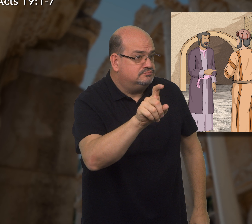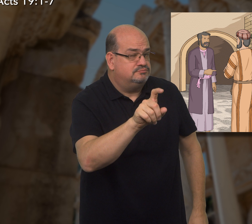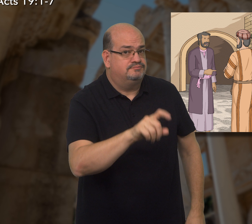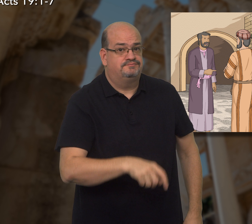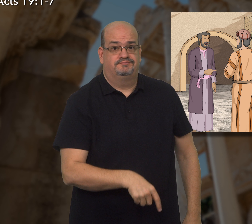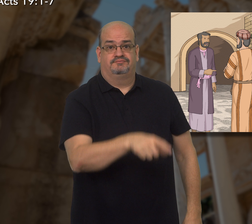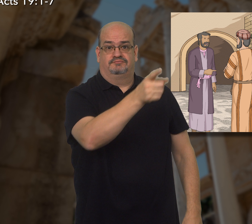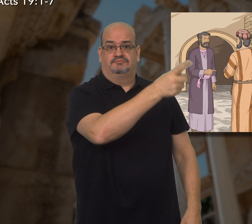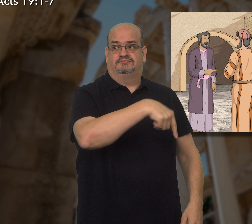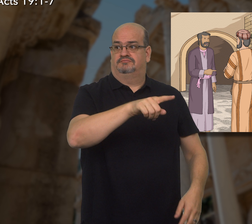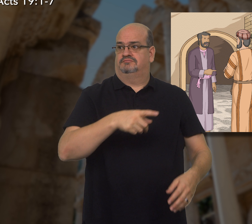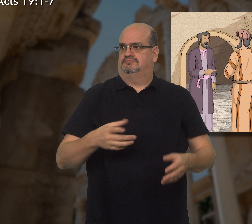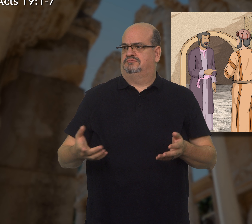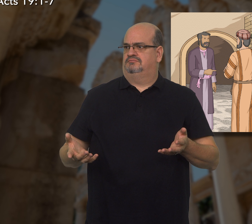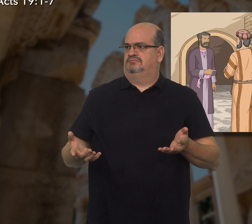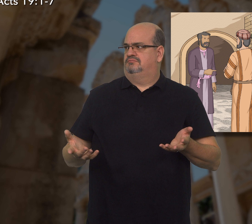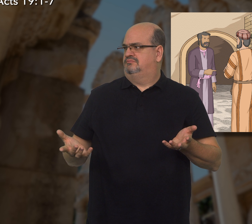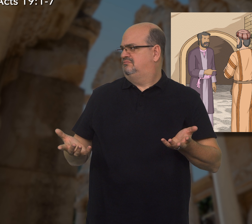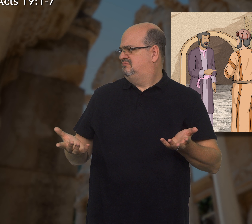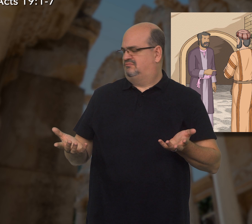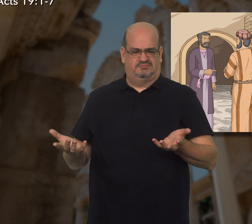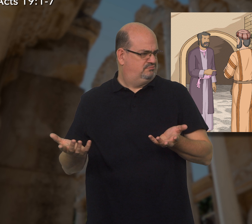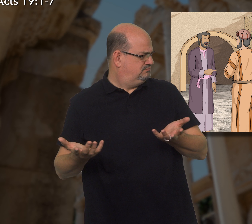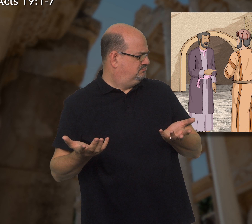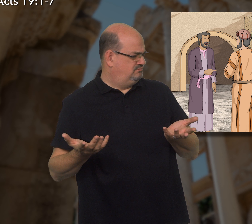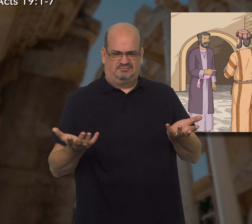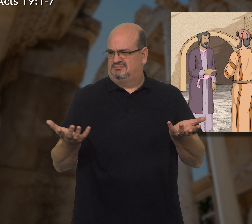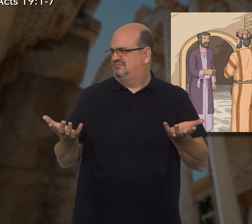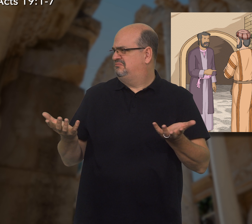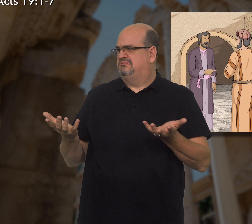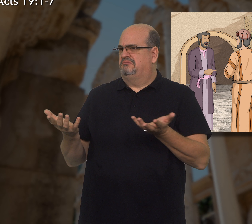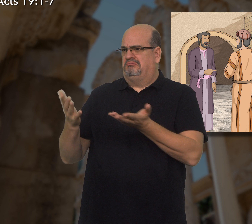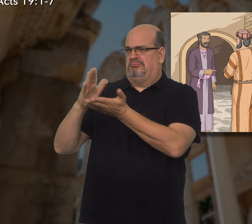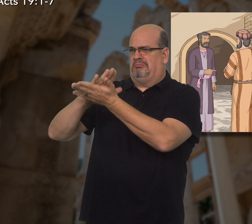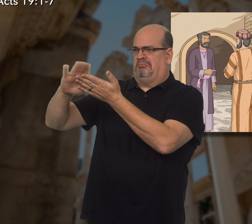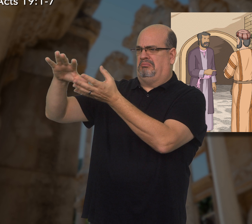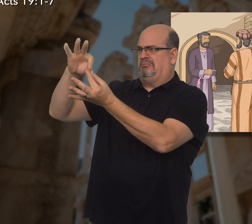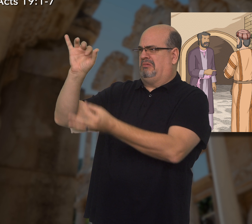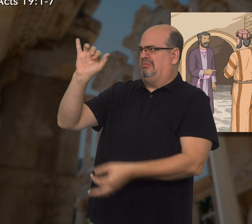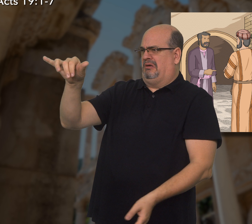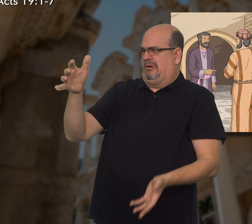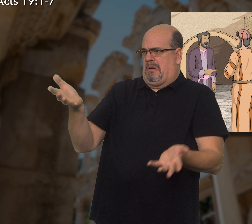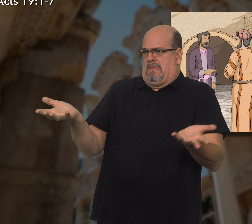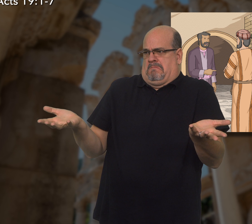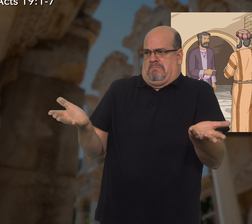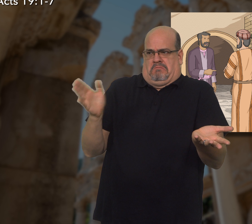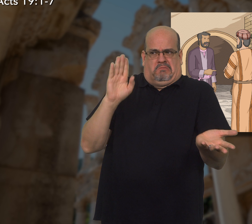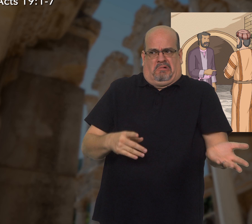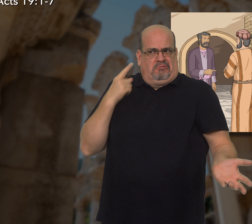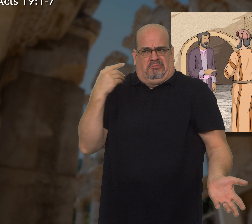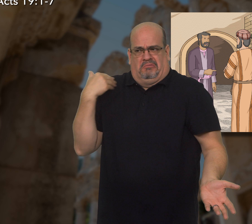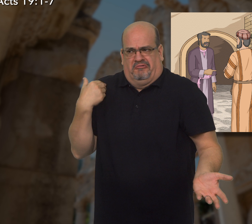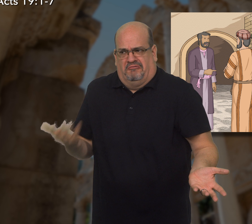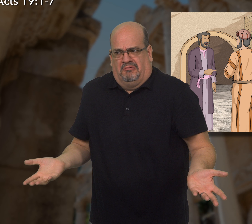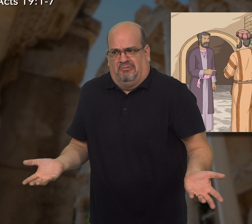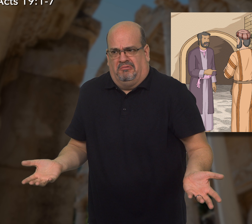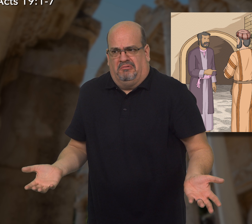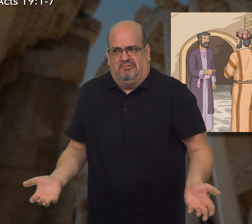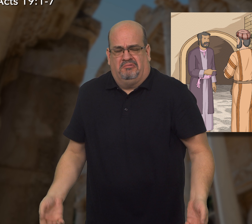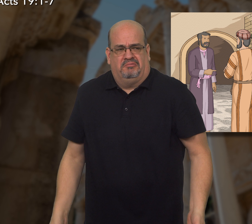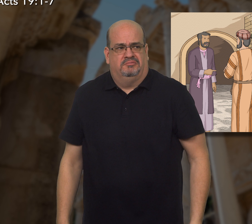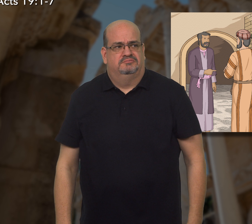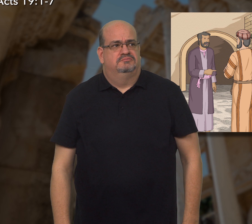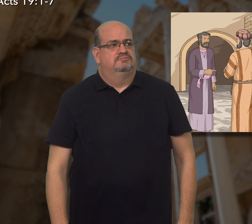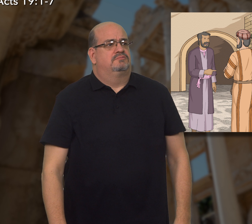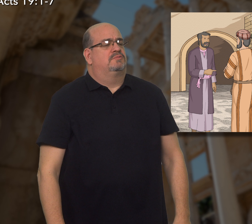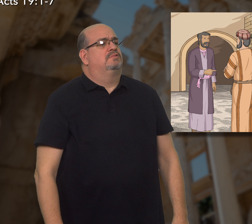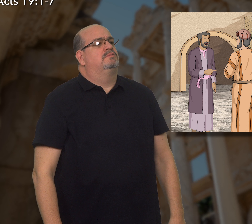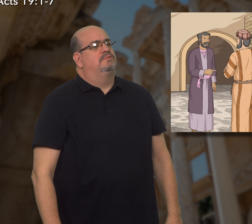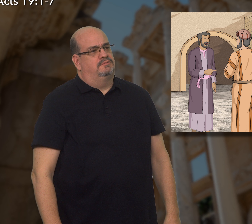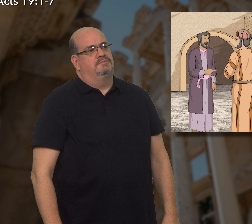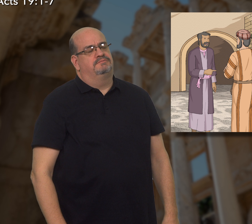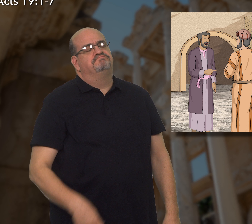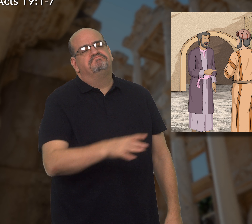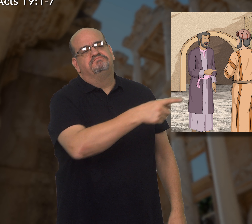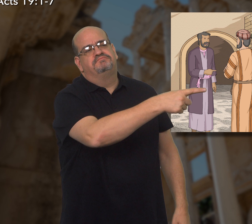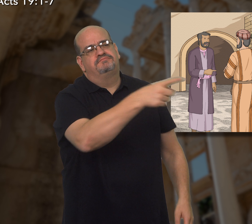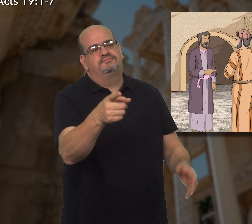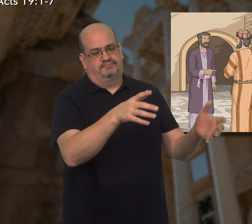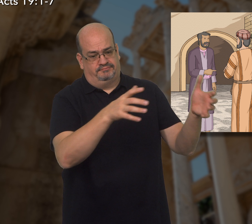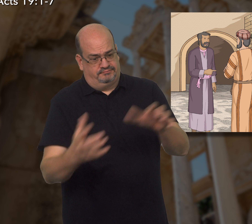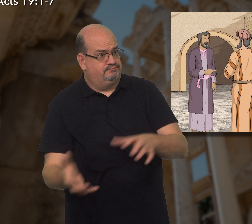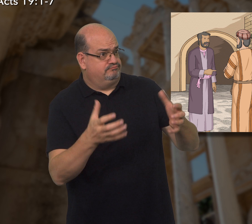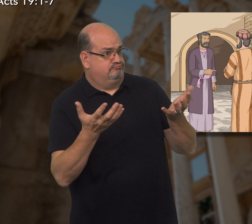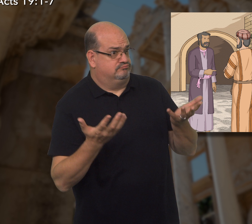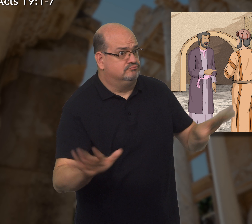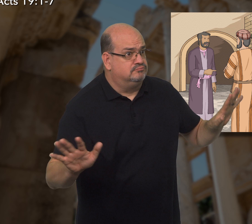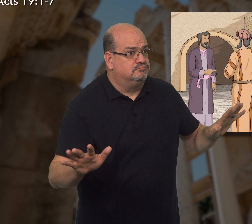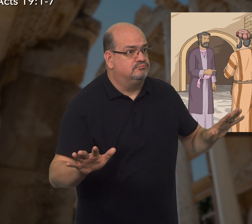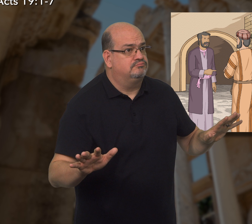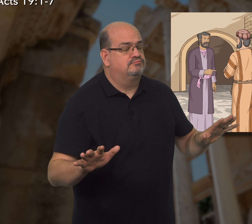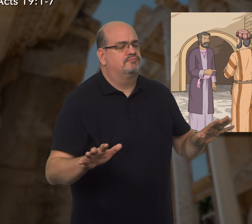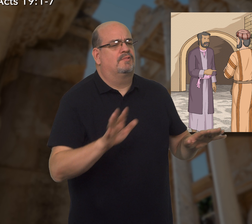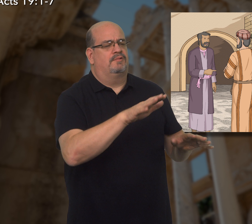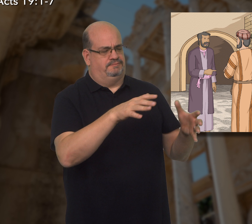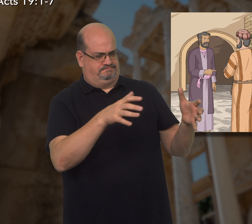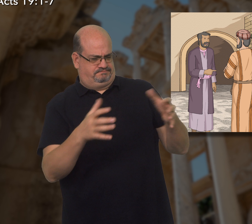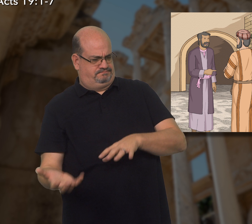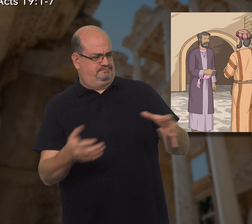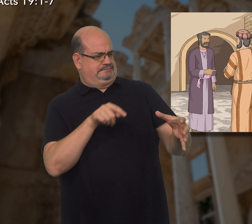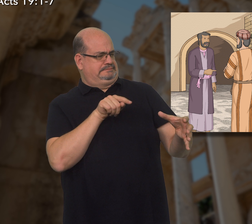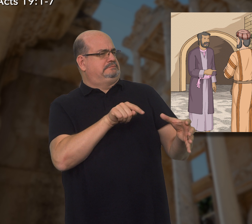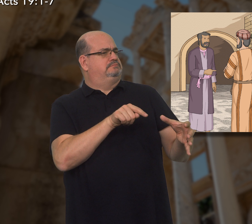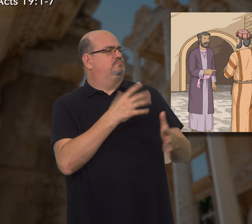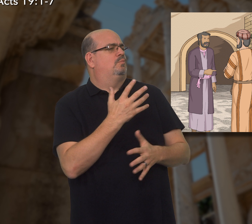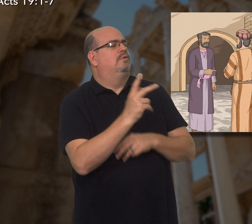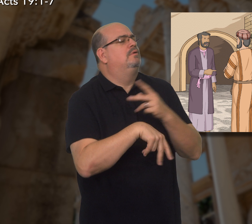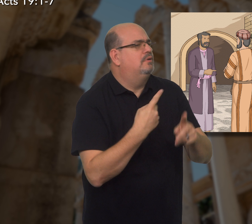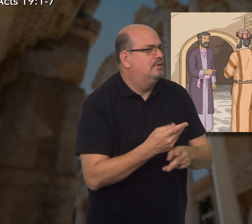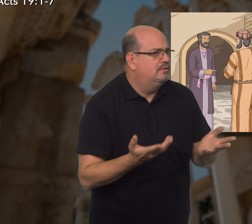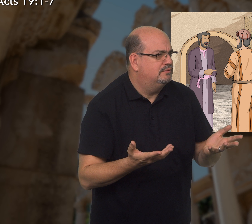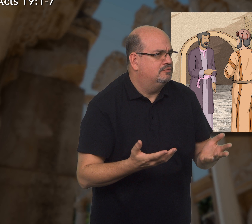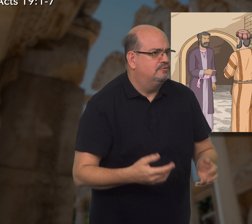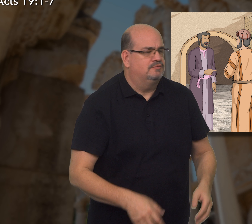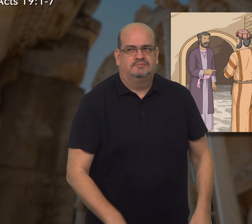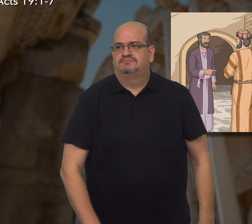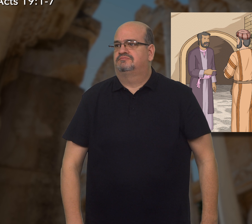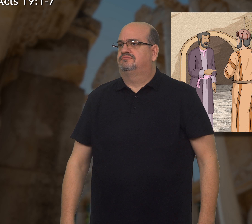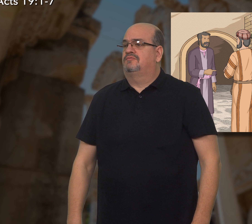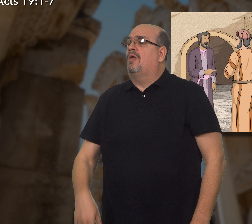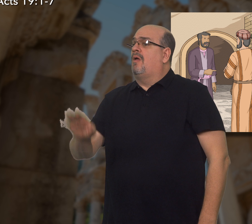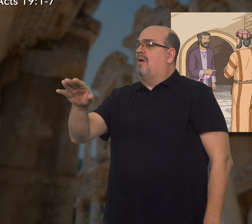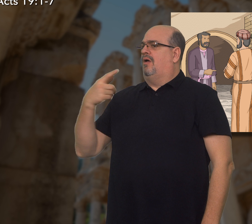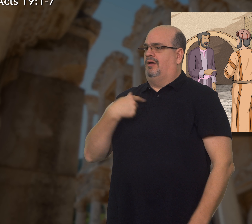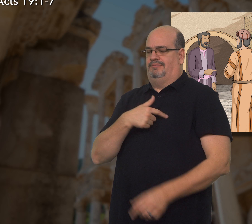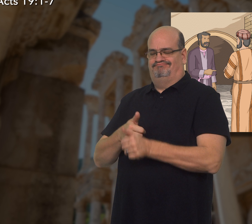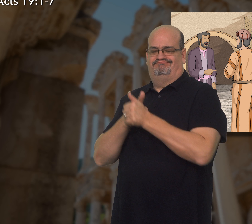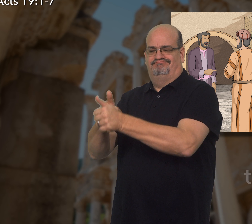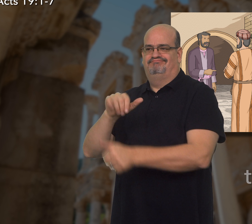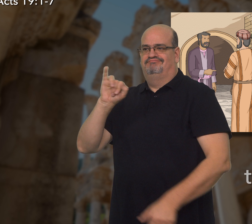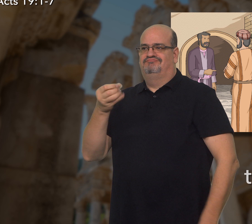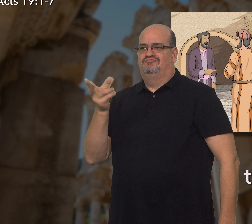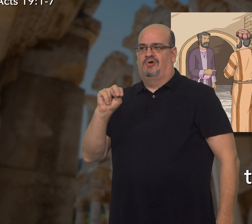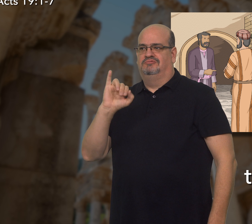“No,” they answered, “we have not even heard that there is a Holy Spirit.” “Into what, then, were you baptized?”